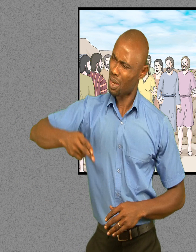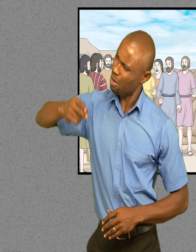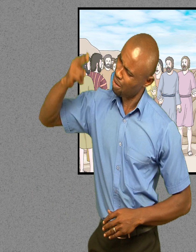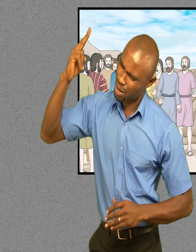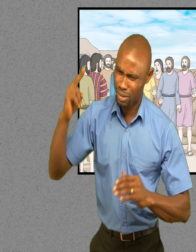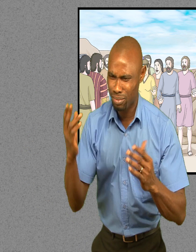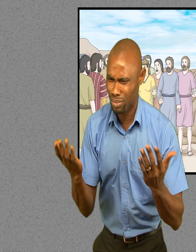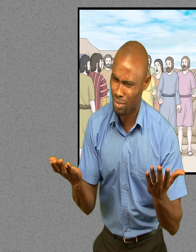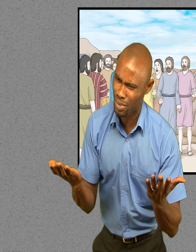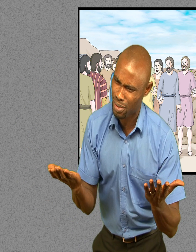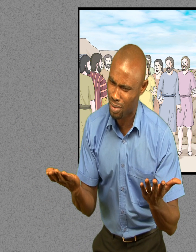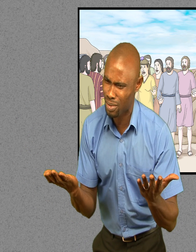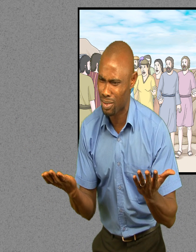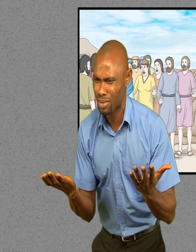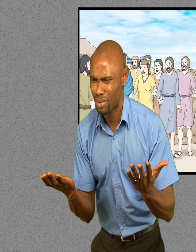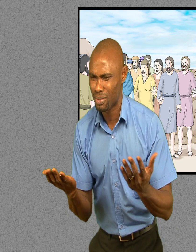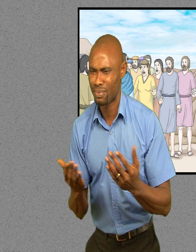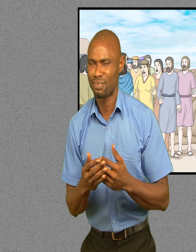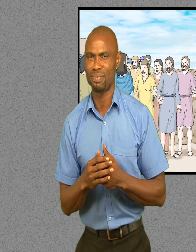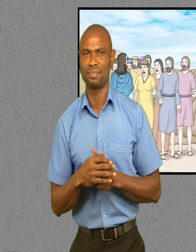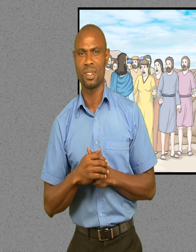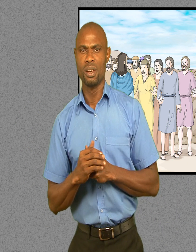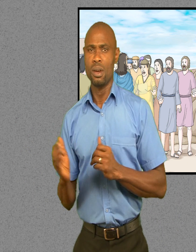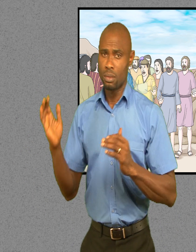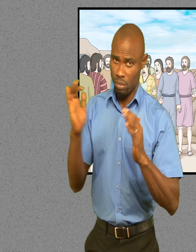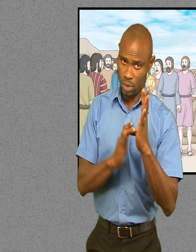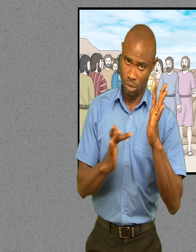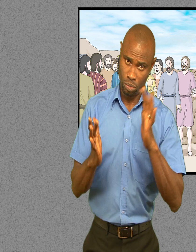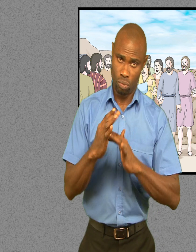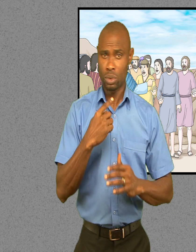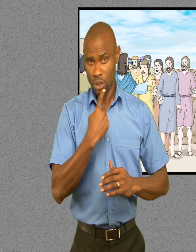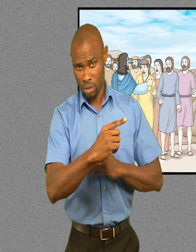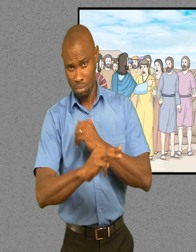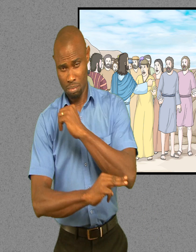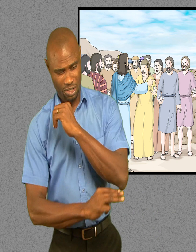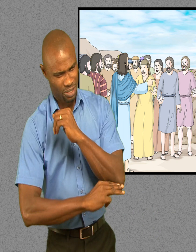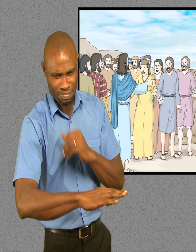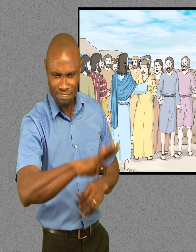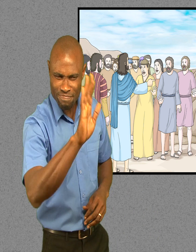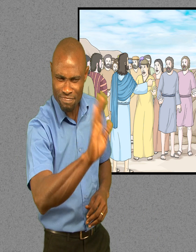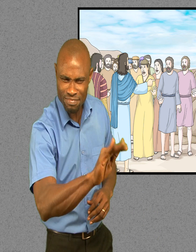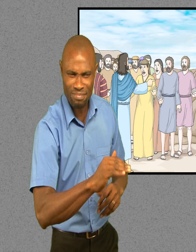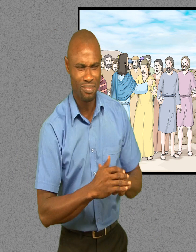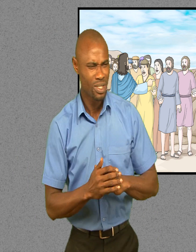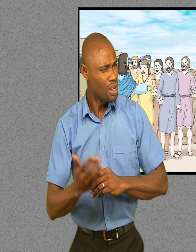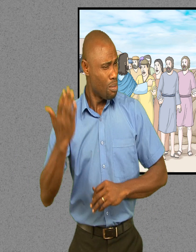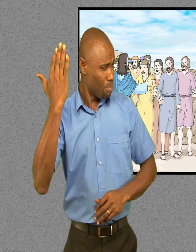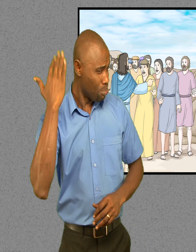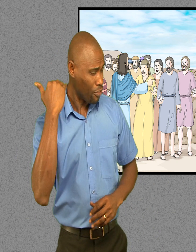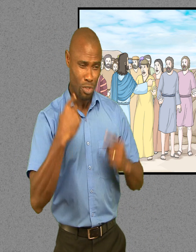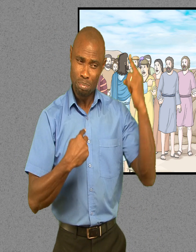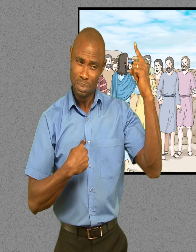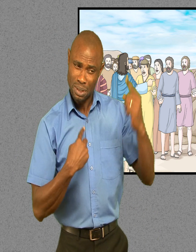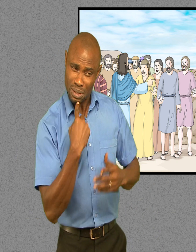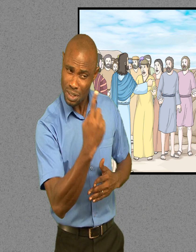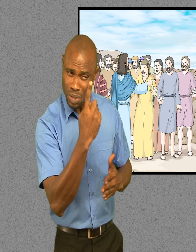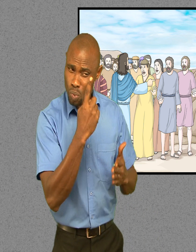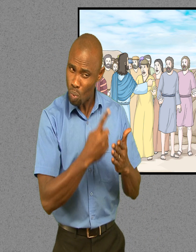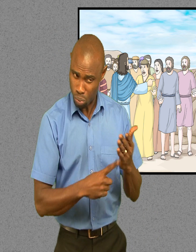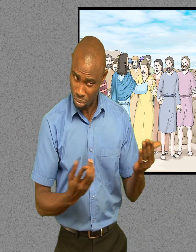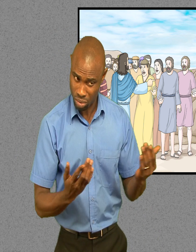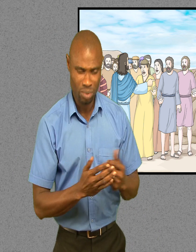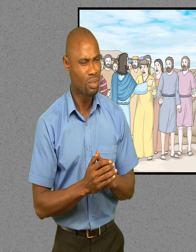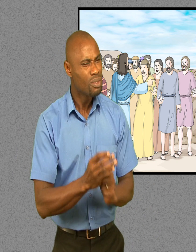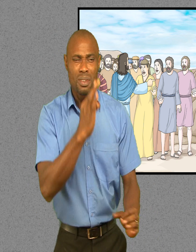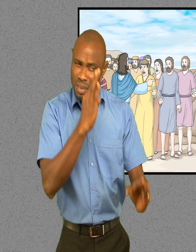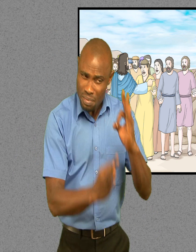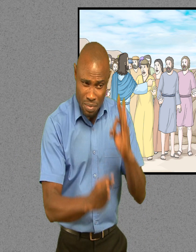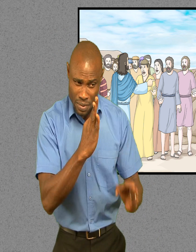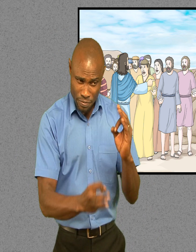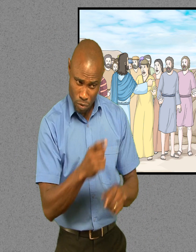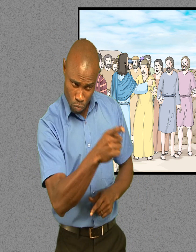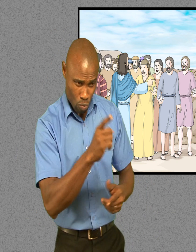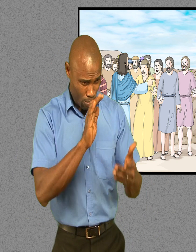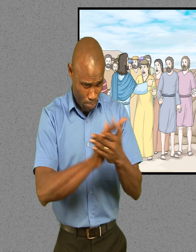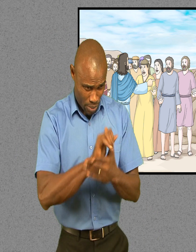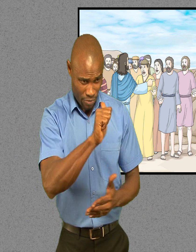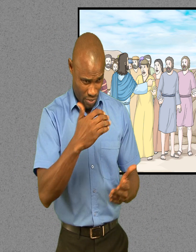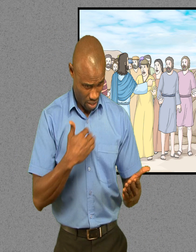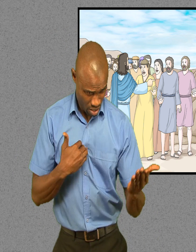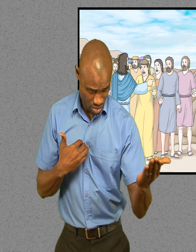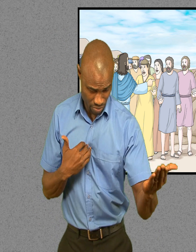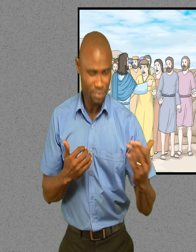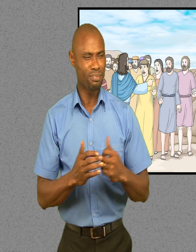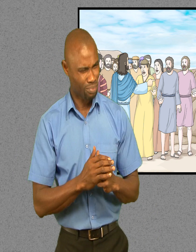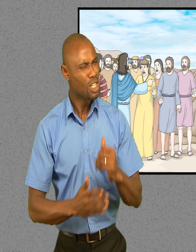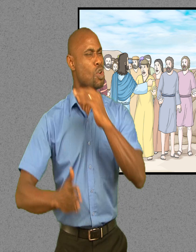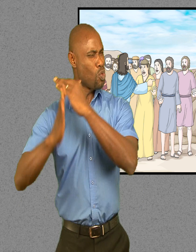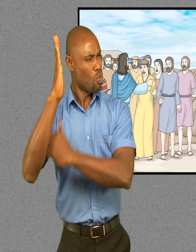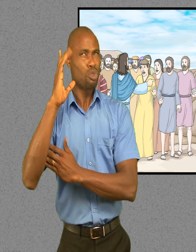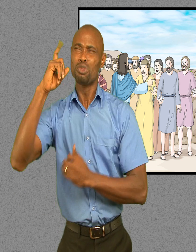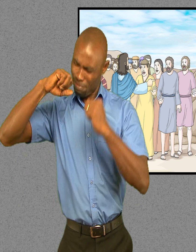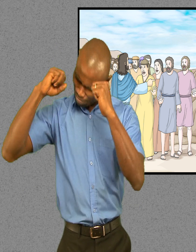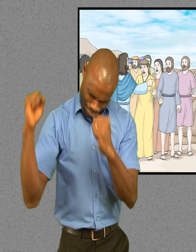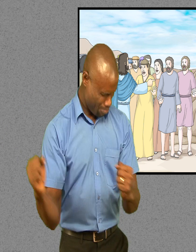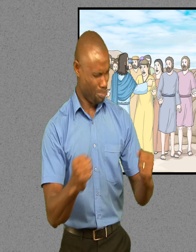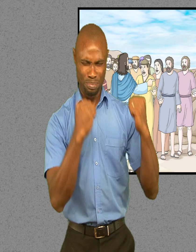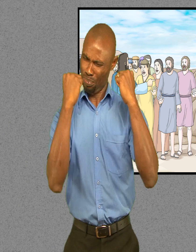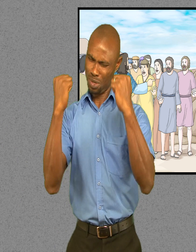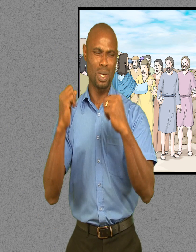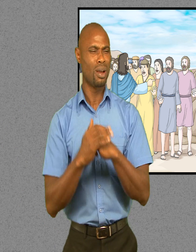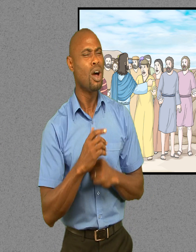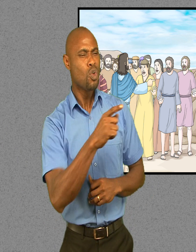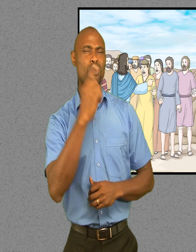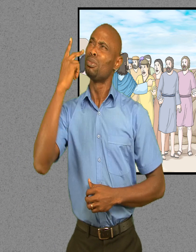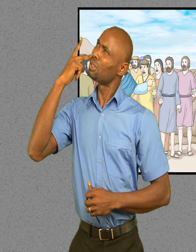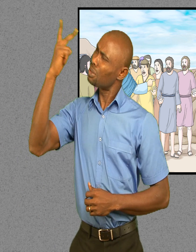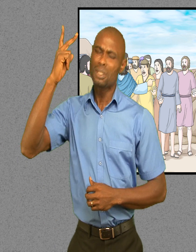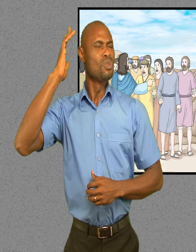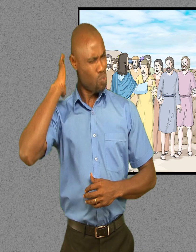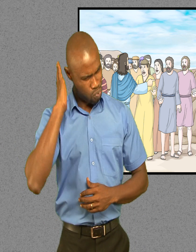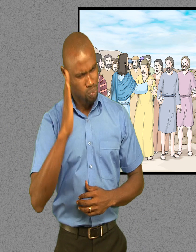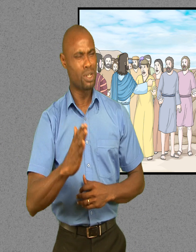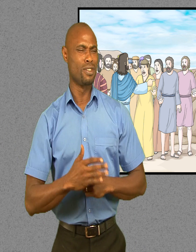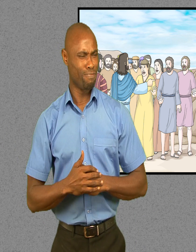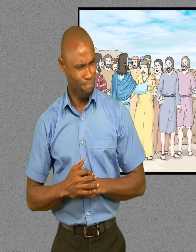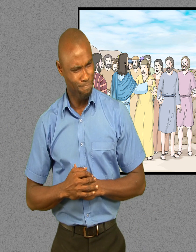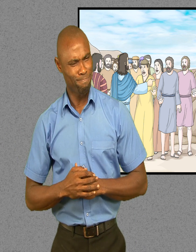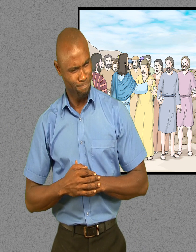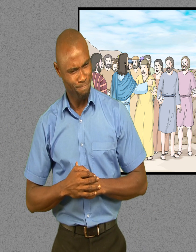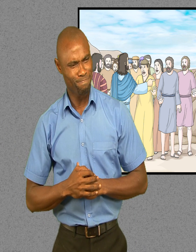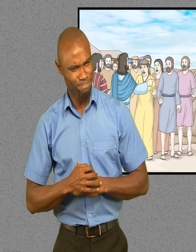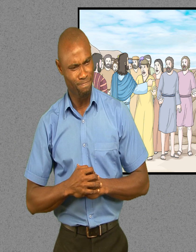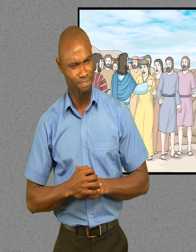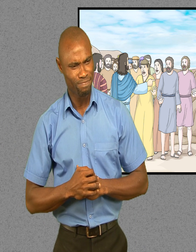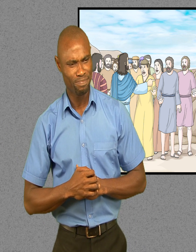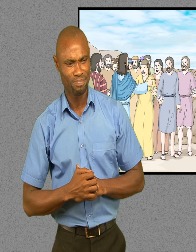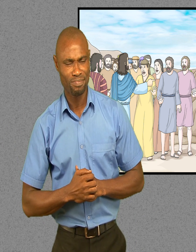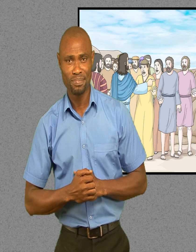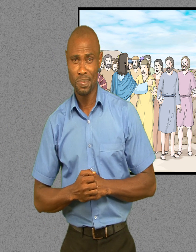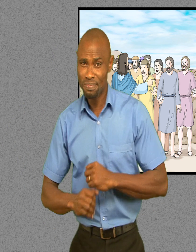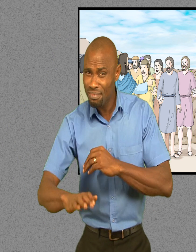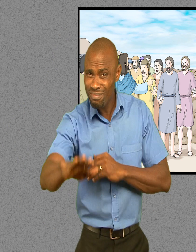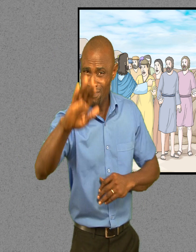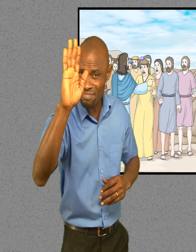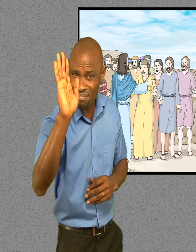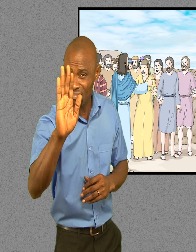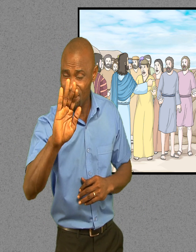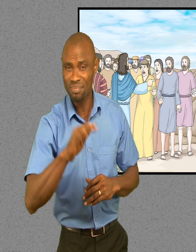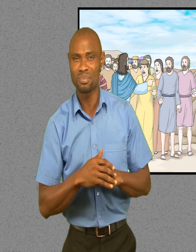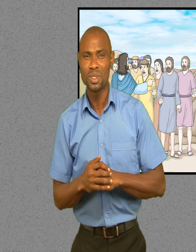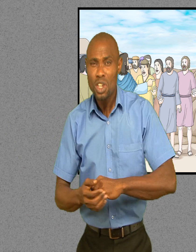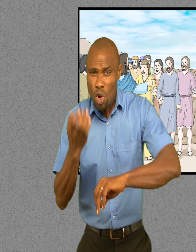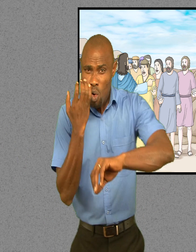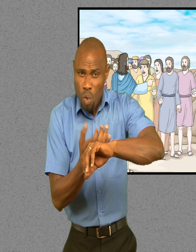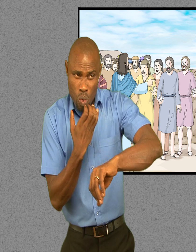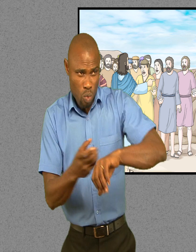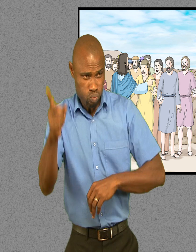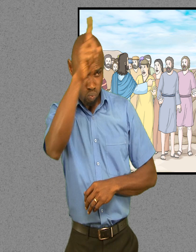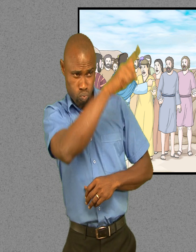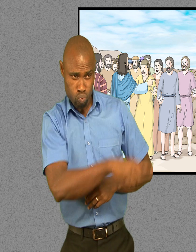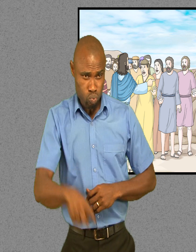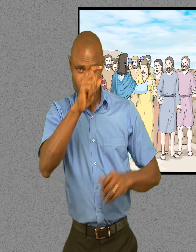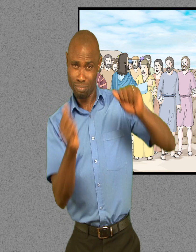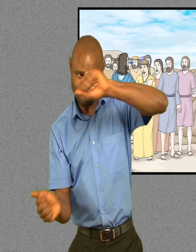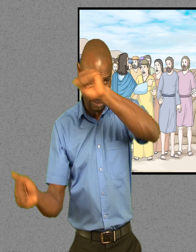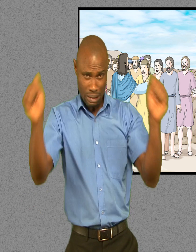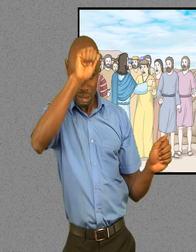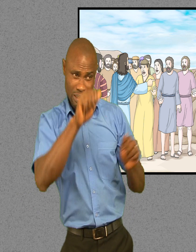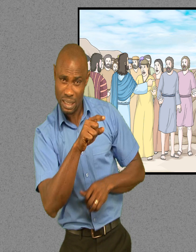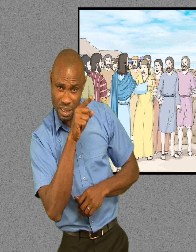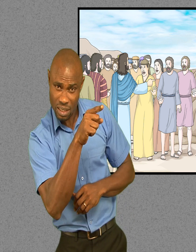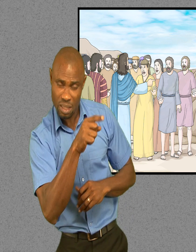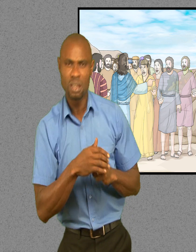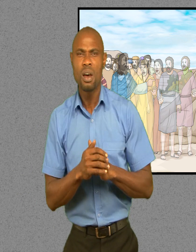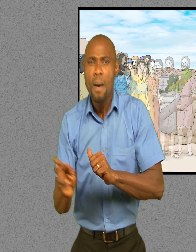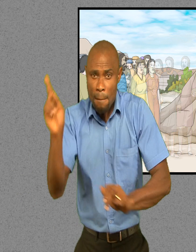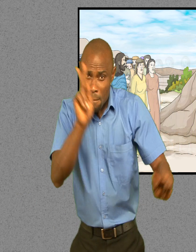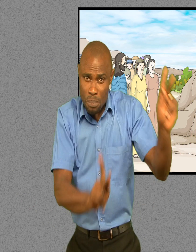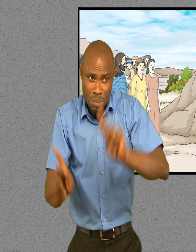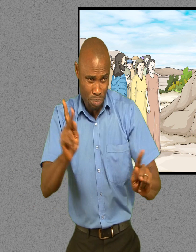Jesus replied, “Did I not tell you that if you believed, you would see the glory of God?”